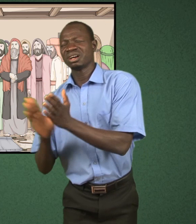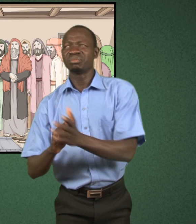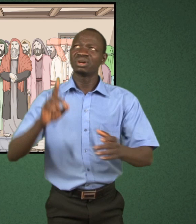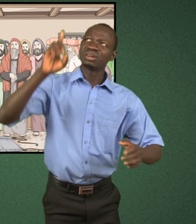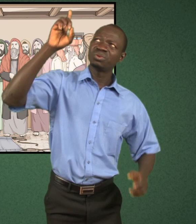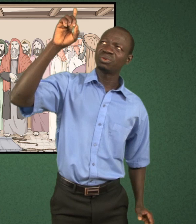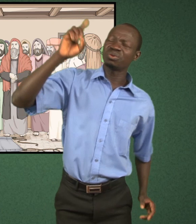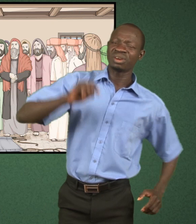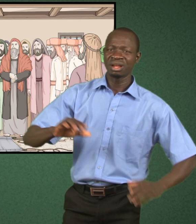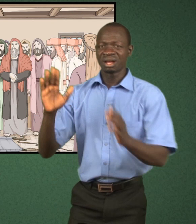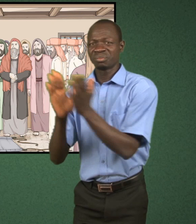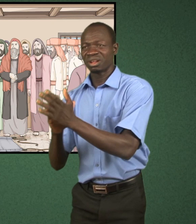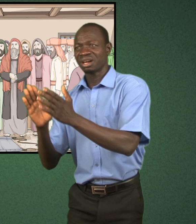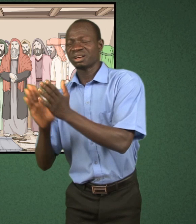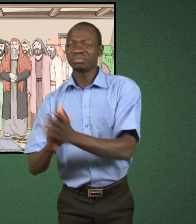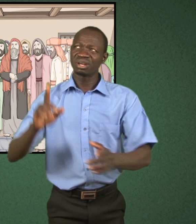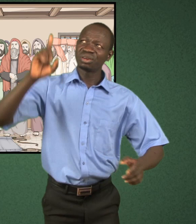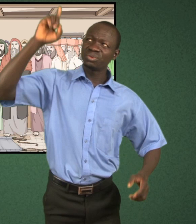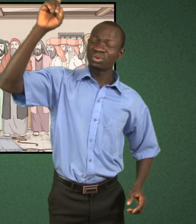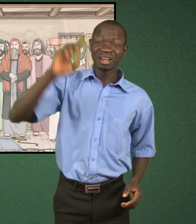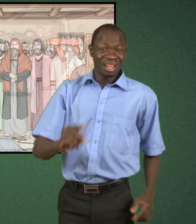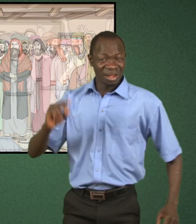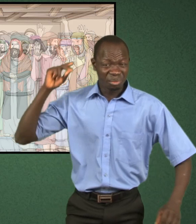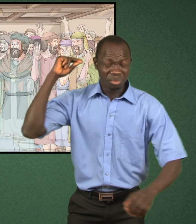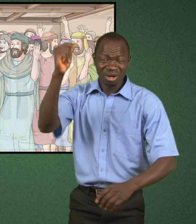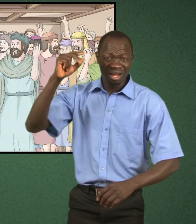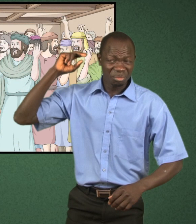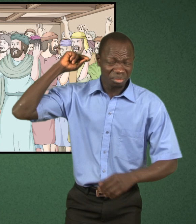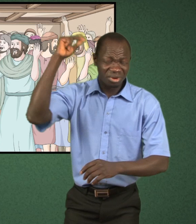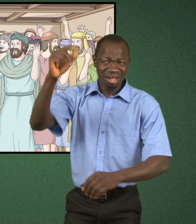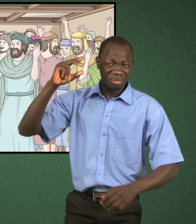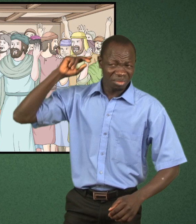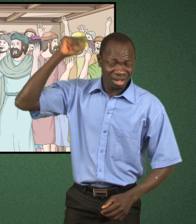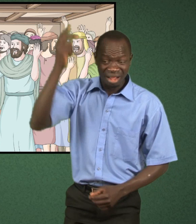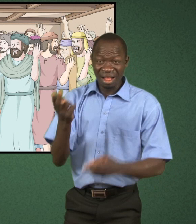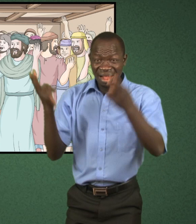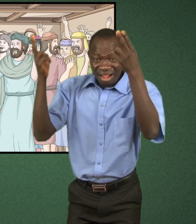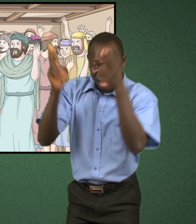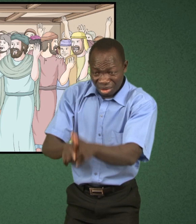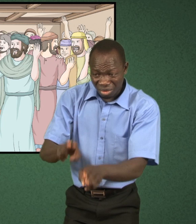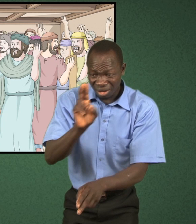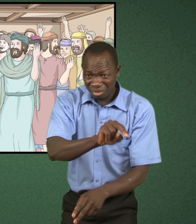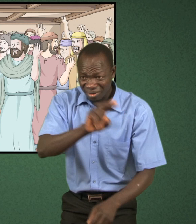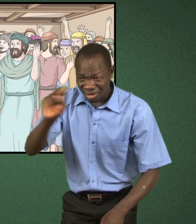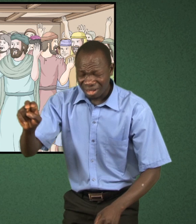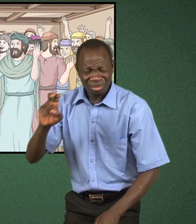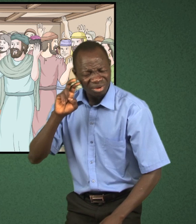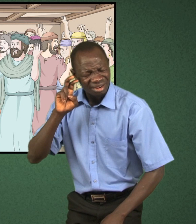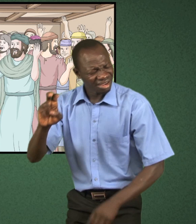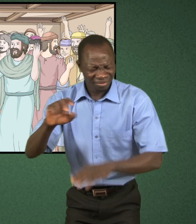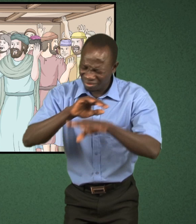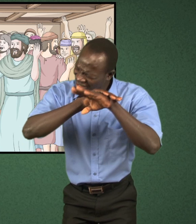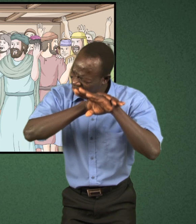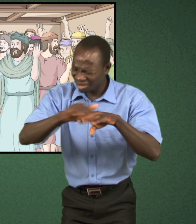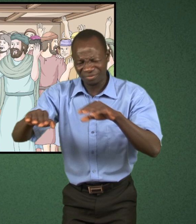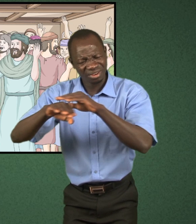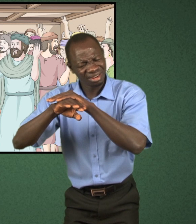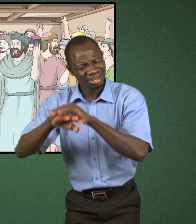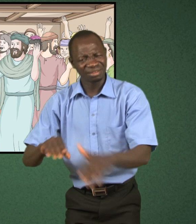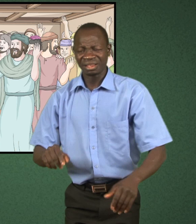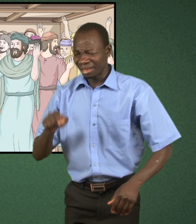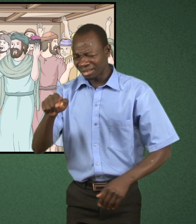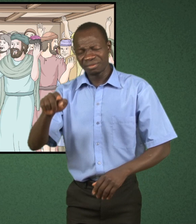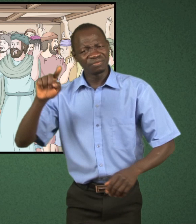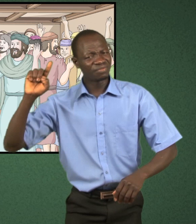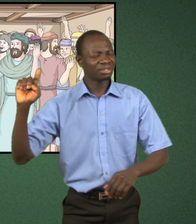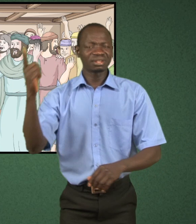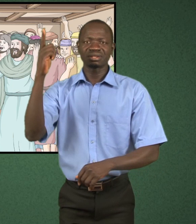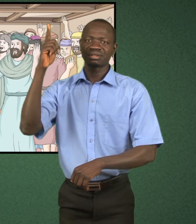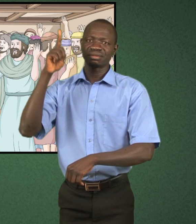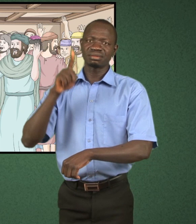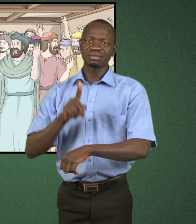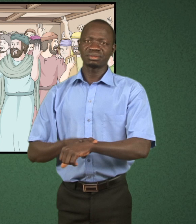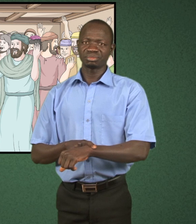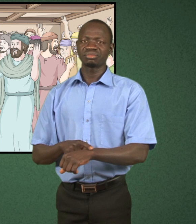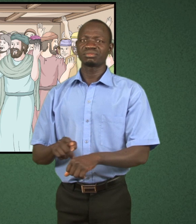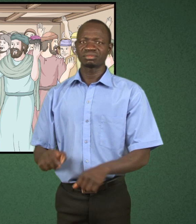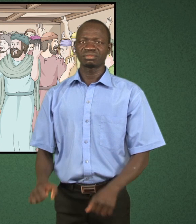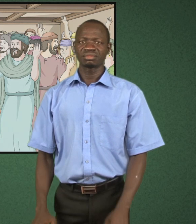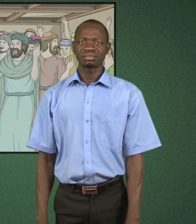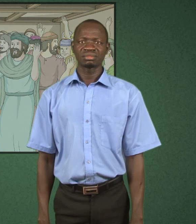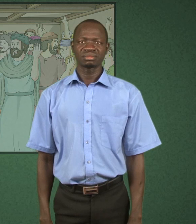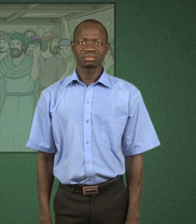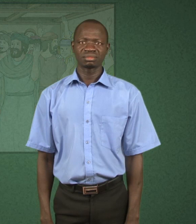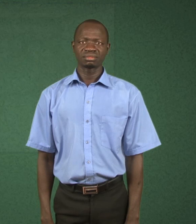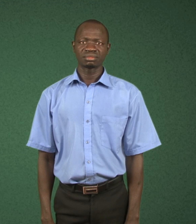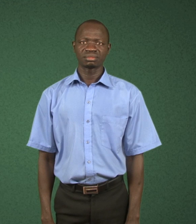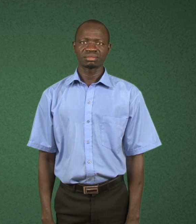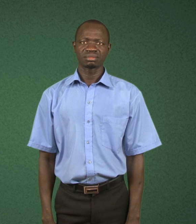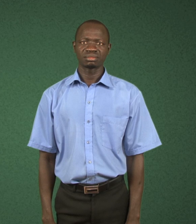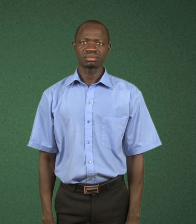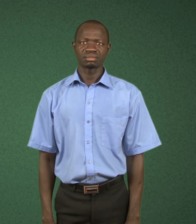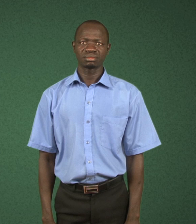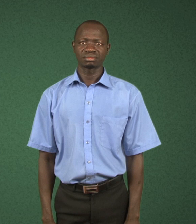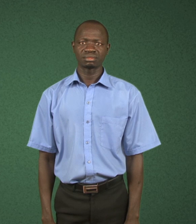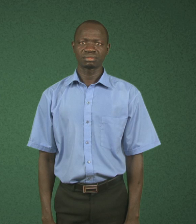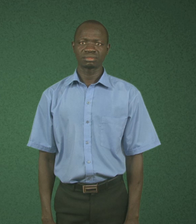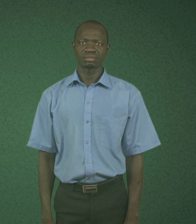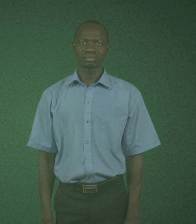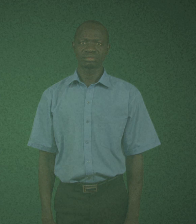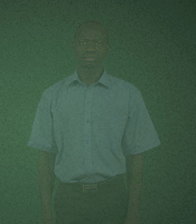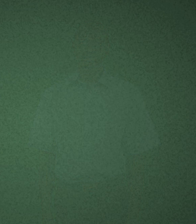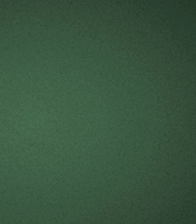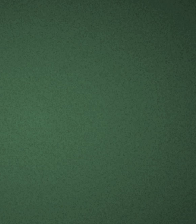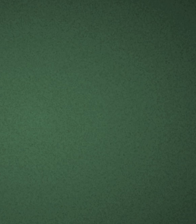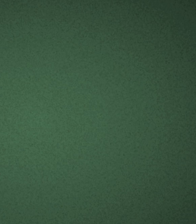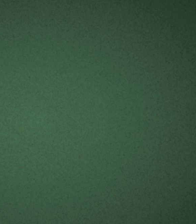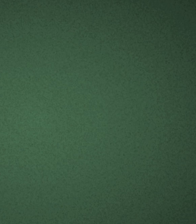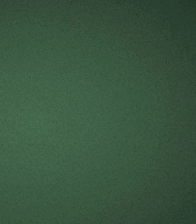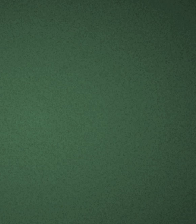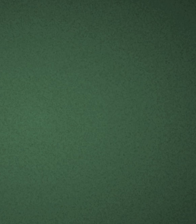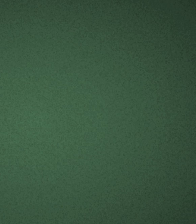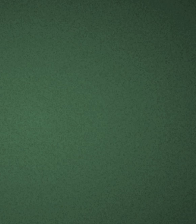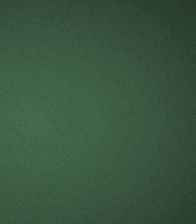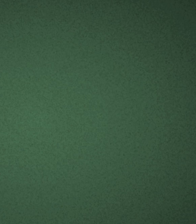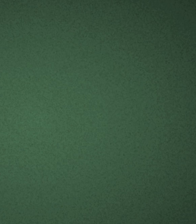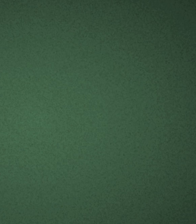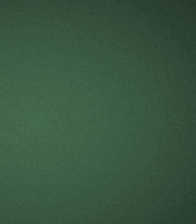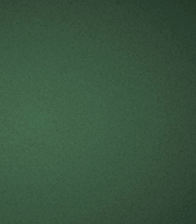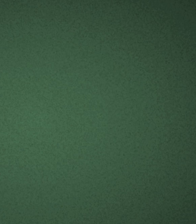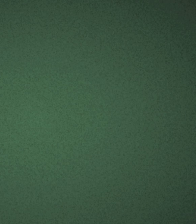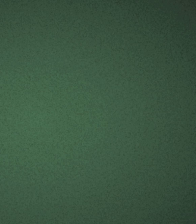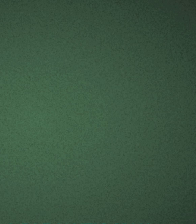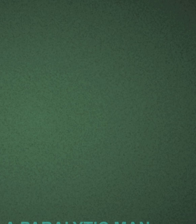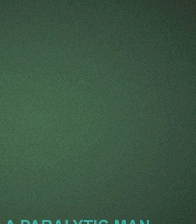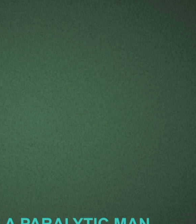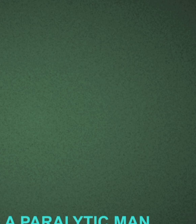As a result, they were all astounded and glorified God, saying, “We have never seen anything like this!”